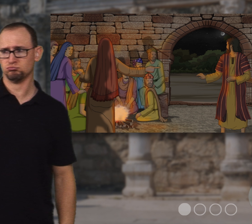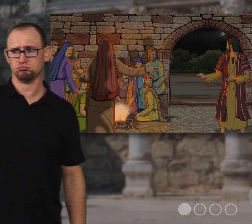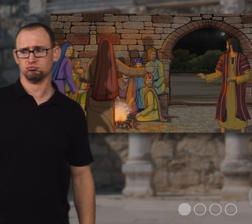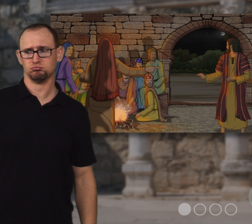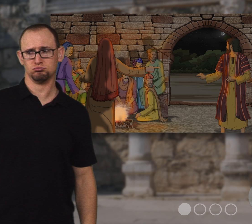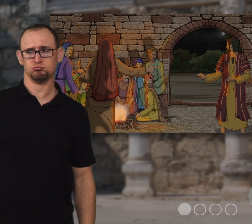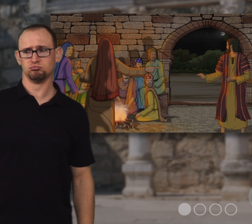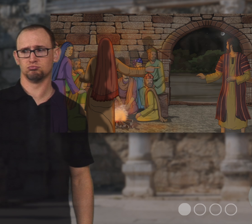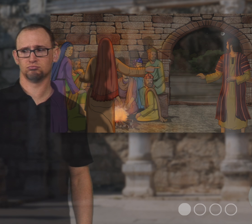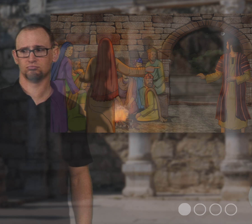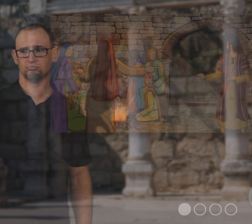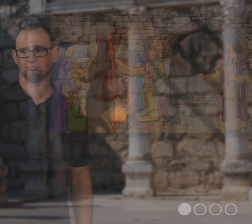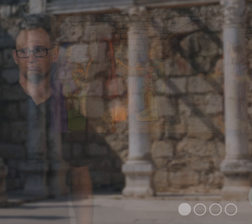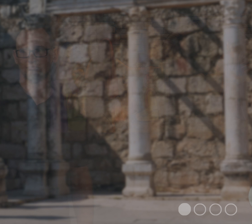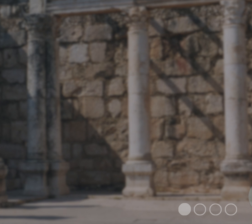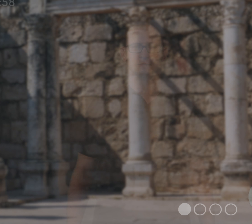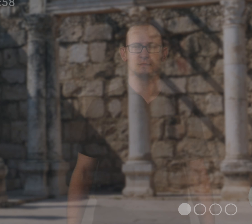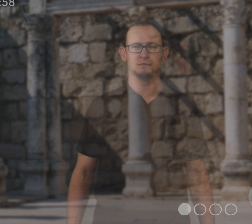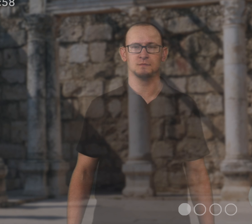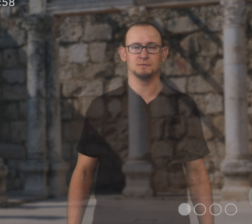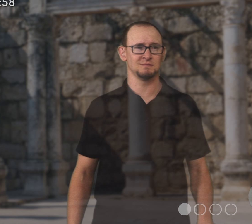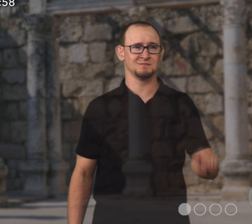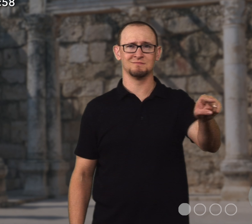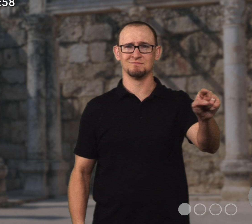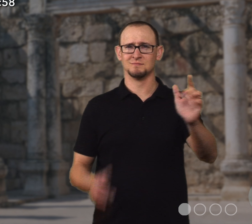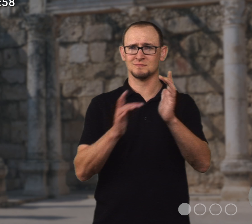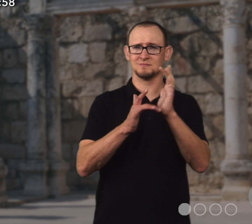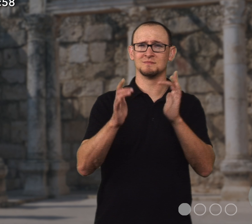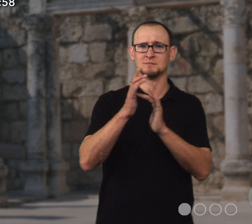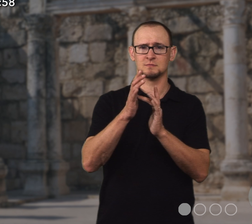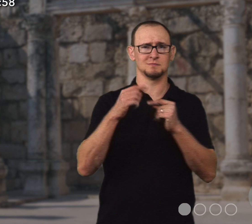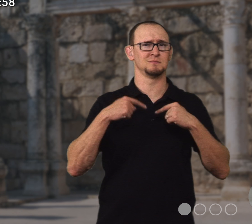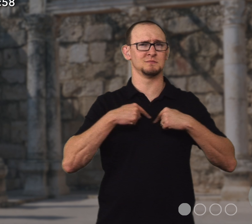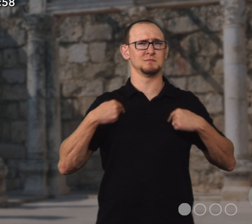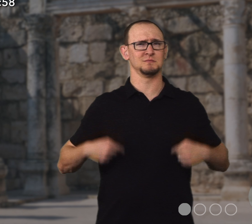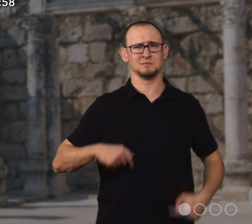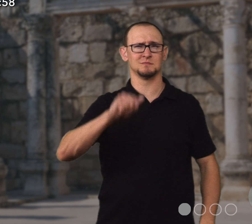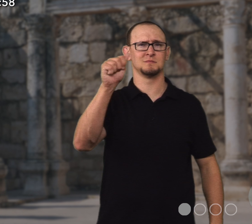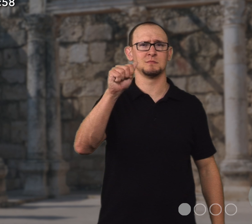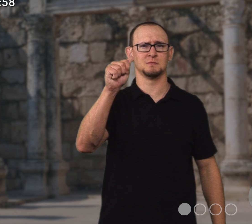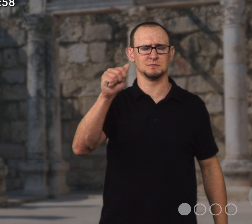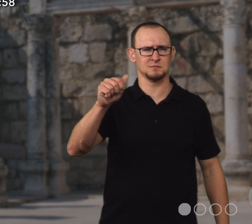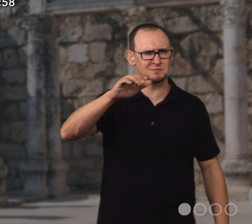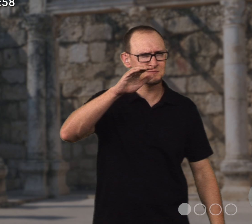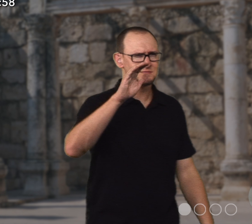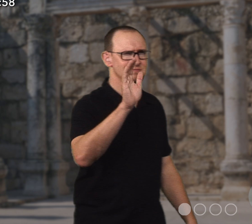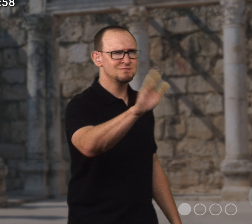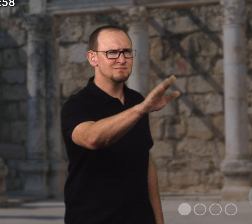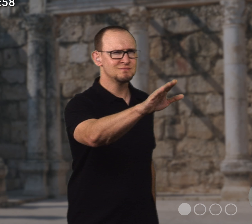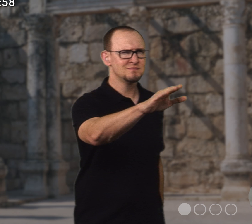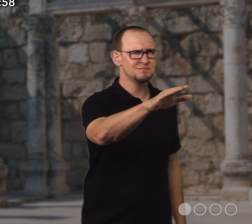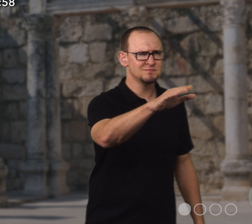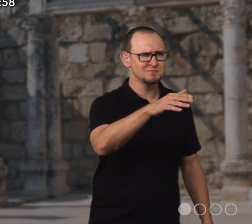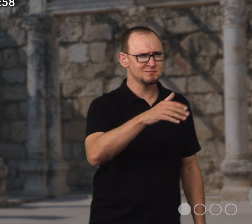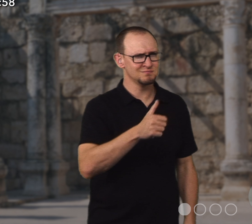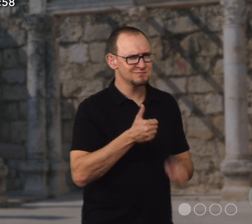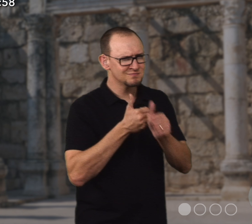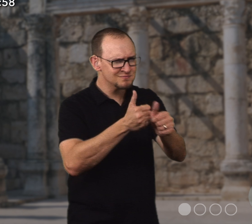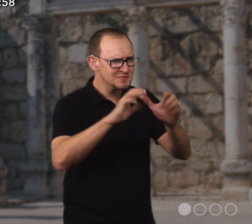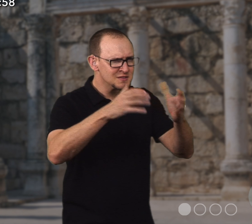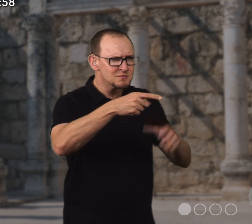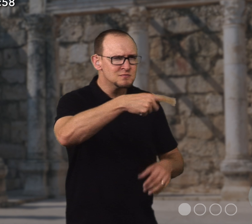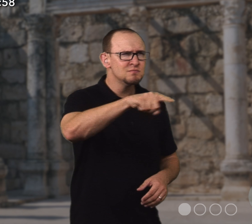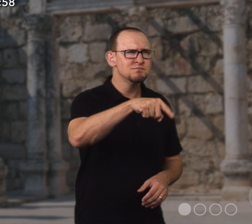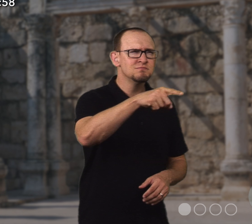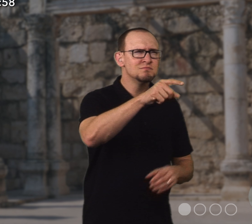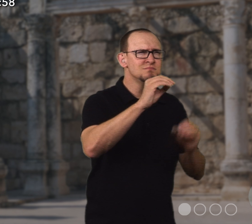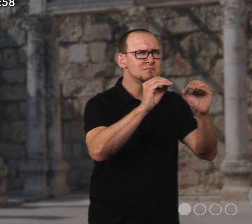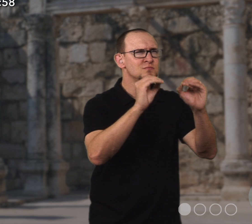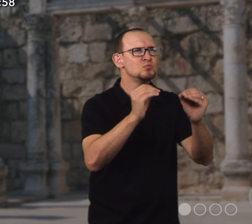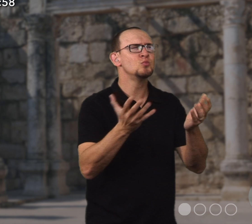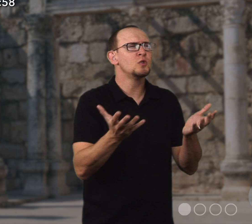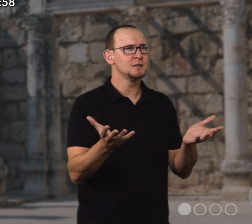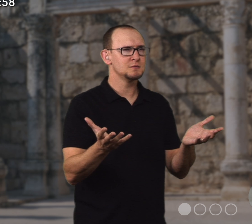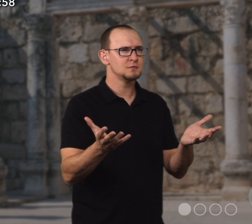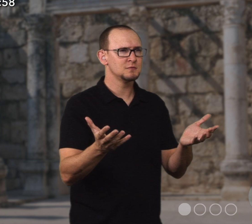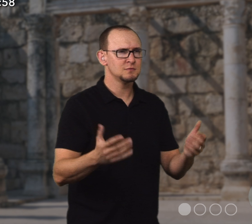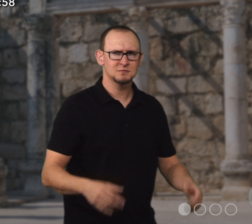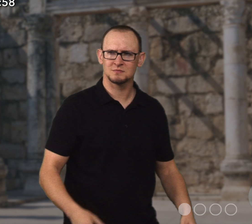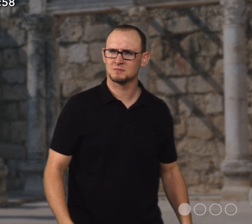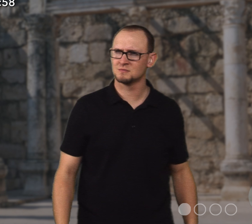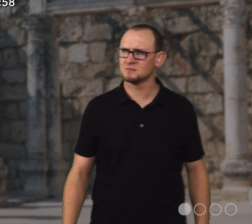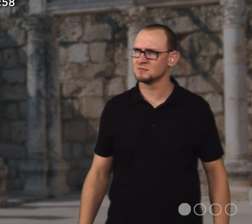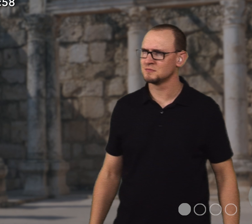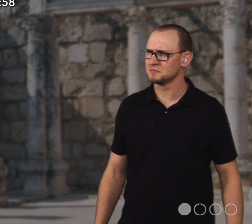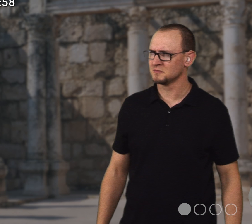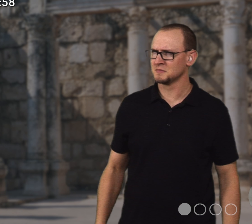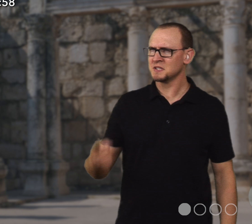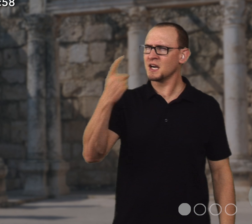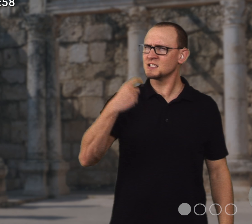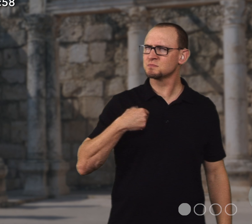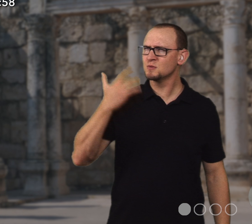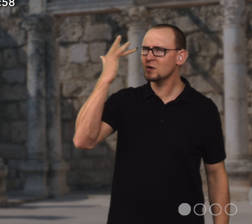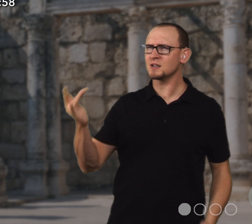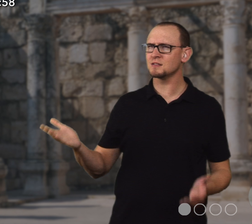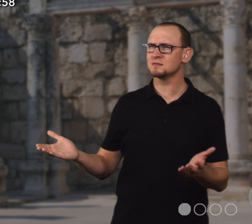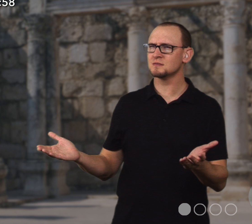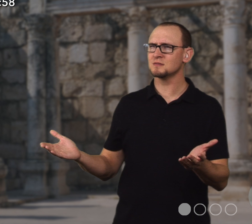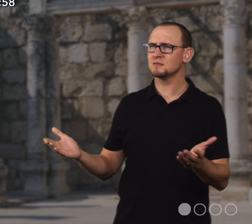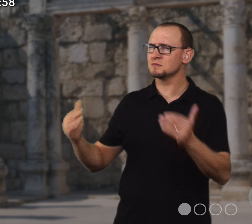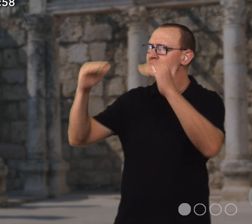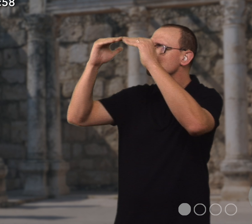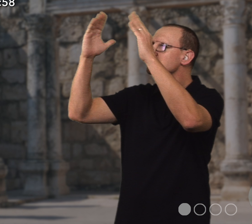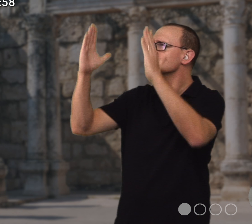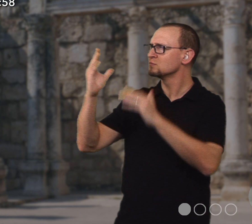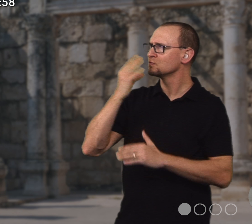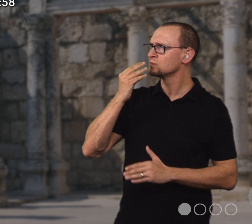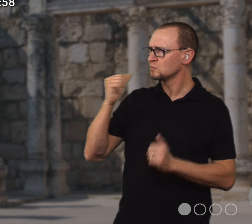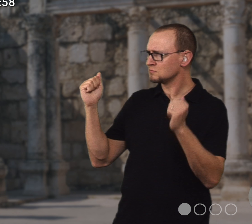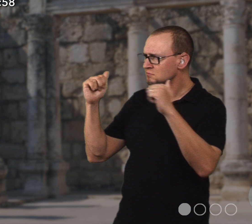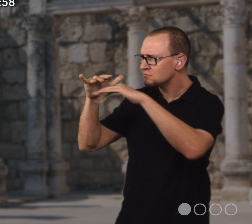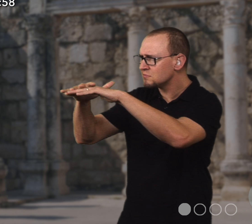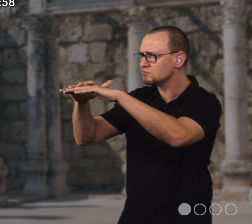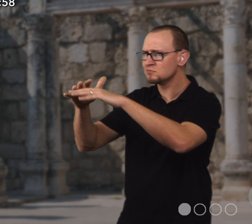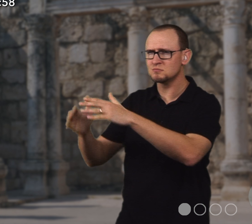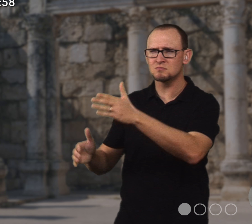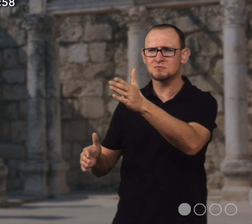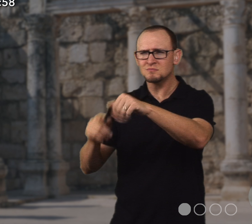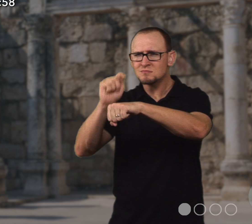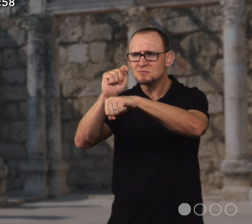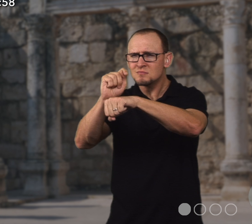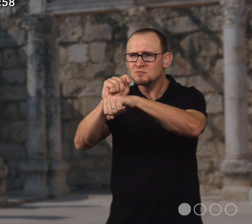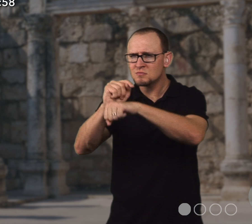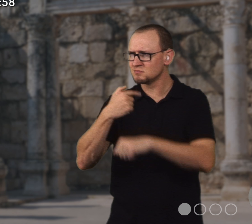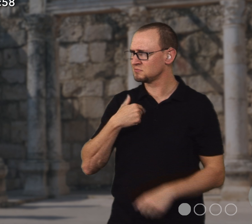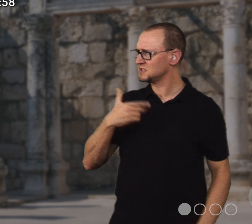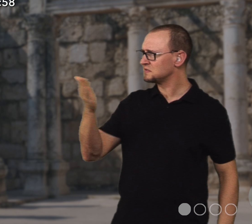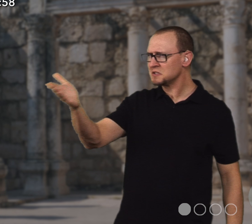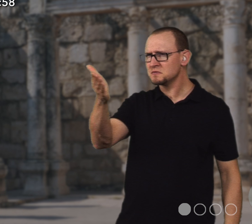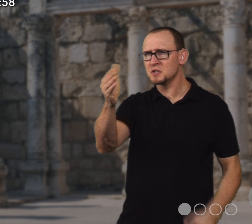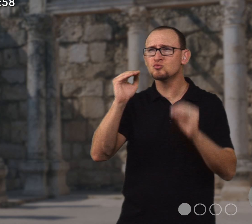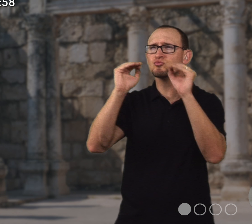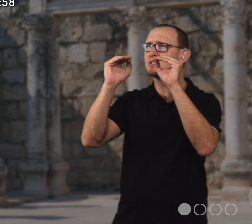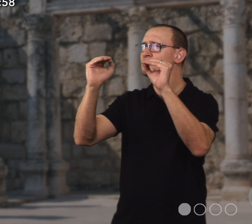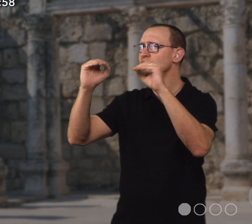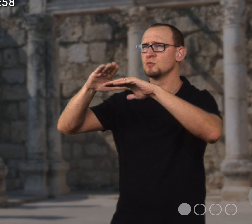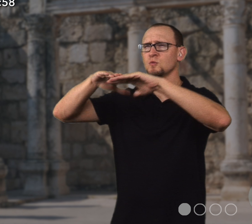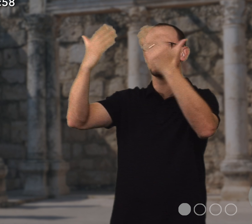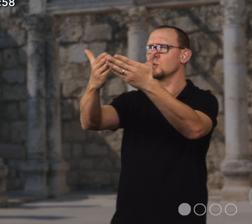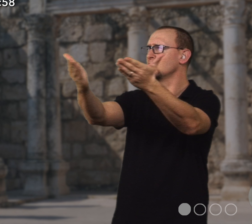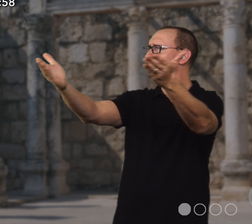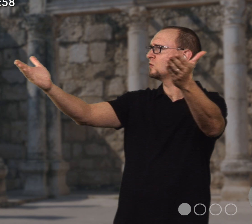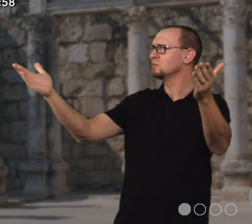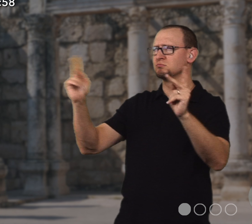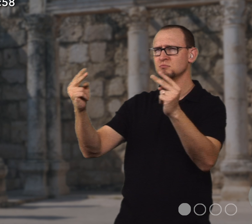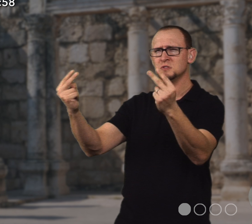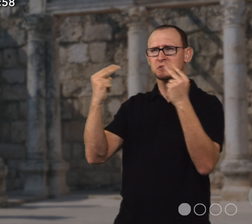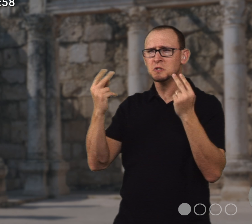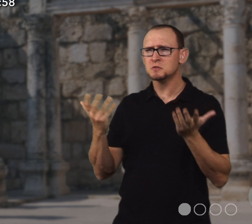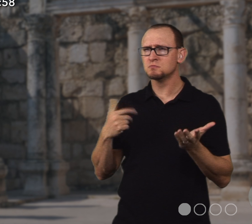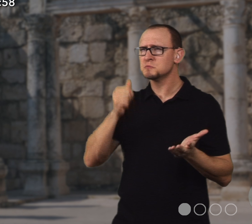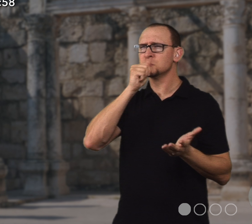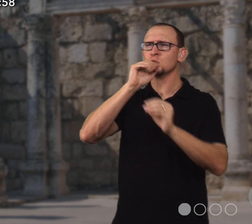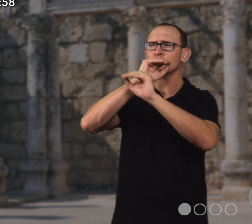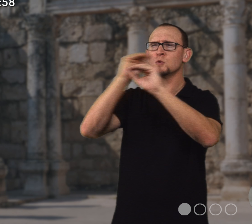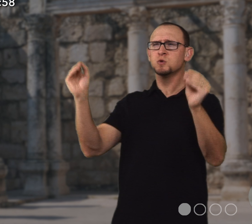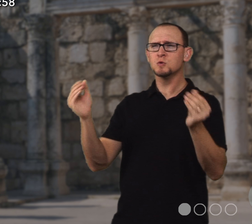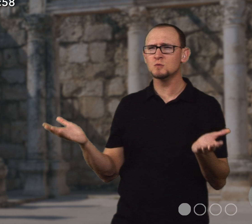A short time later, someone else saw him and said, “You also are one of them.” But Peter said, “Man, I am not.” Meanwhile, the high priest questioned Jesus about His disciples and His teaching.